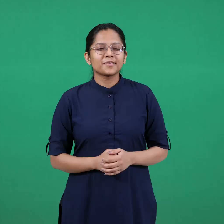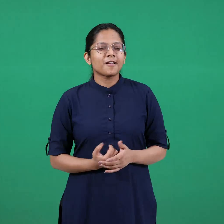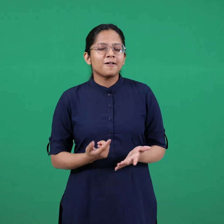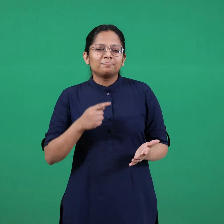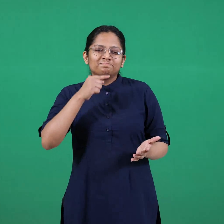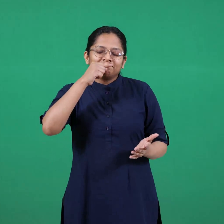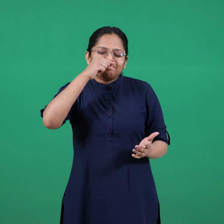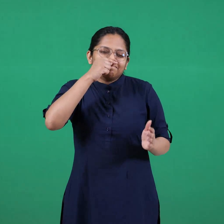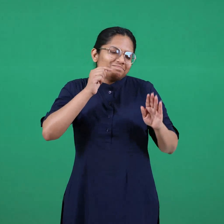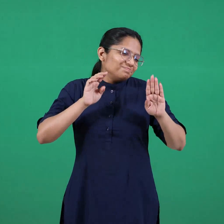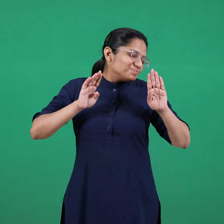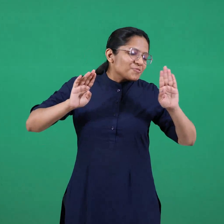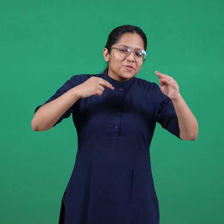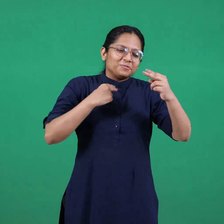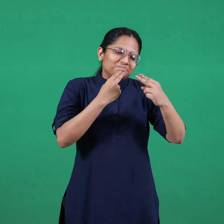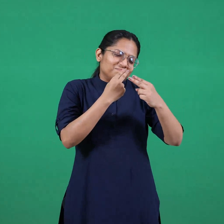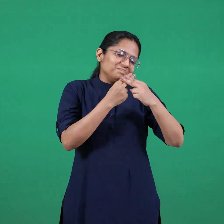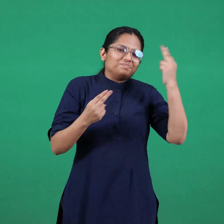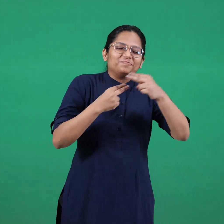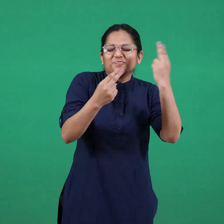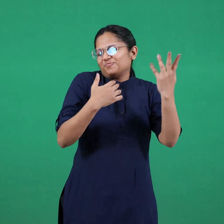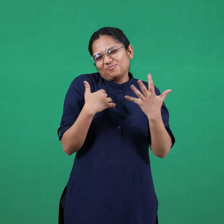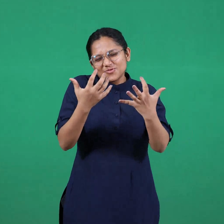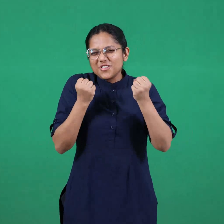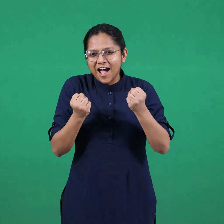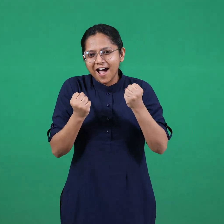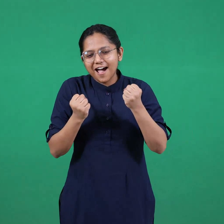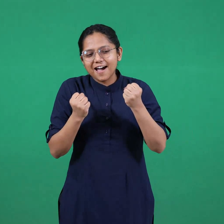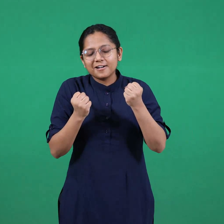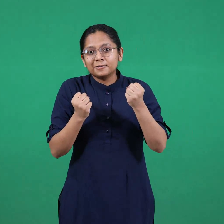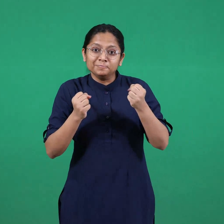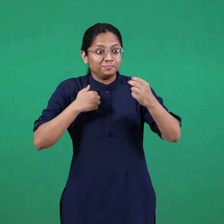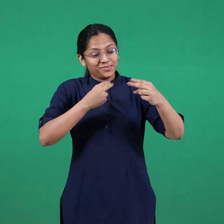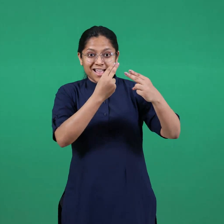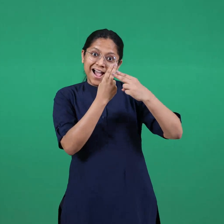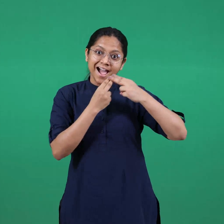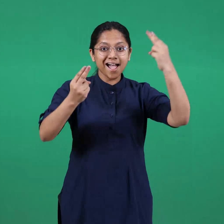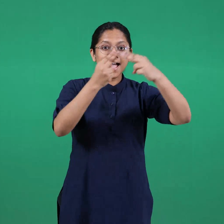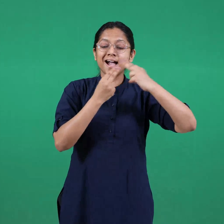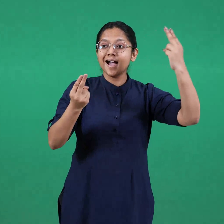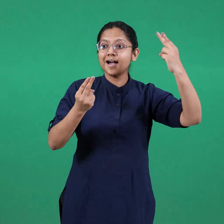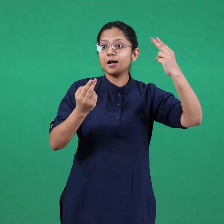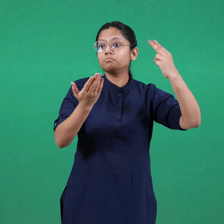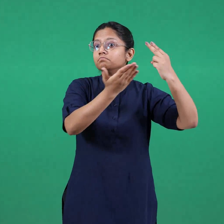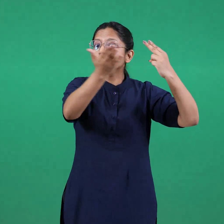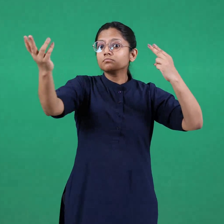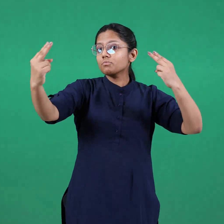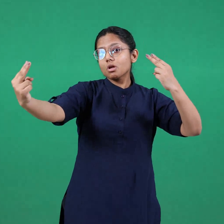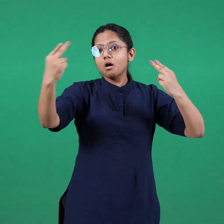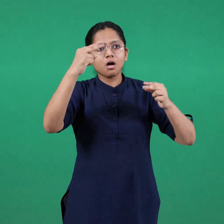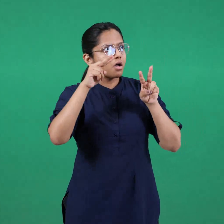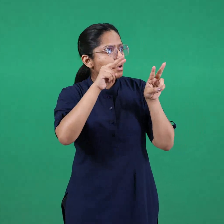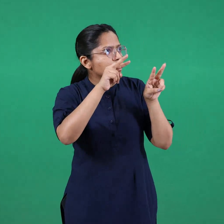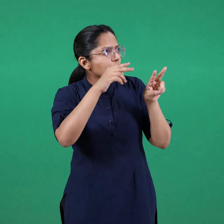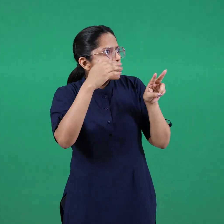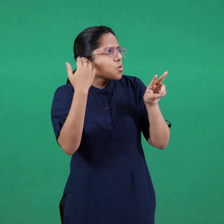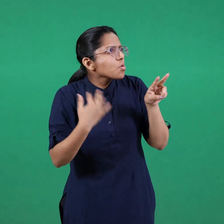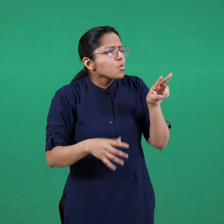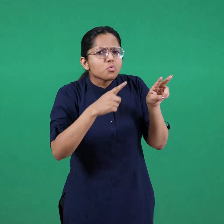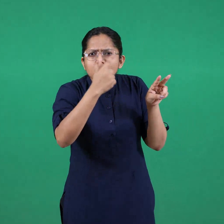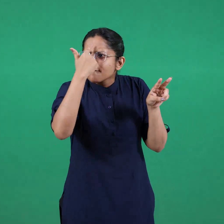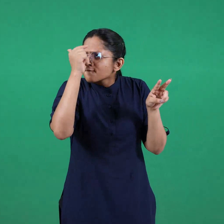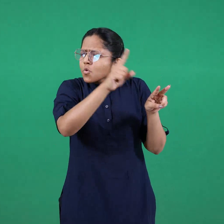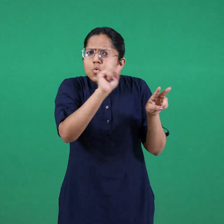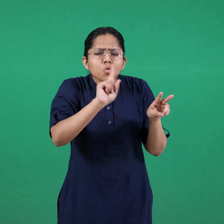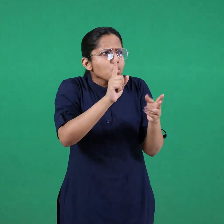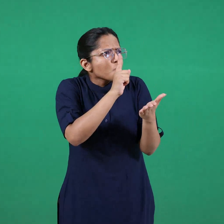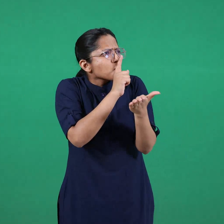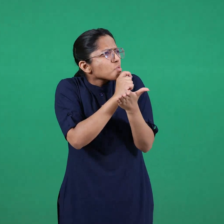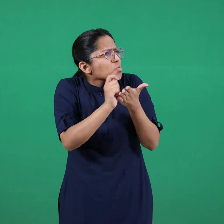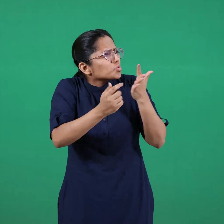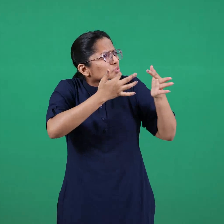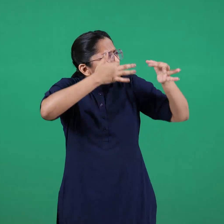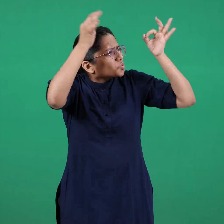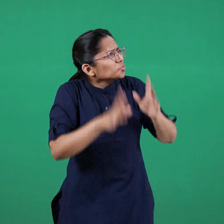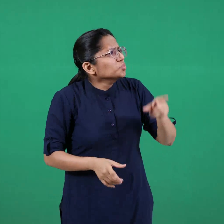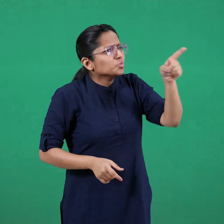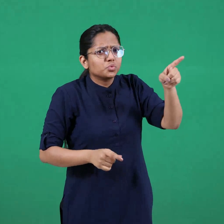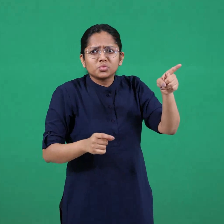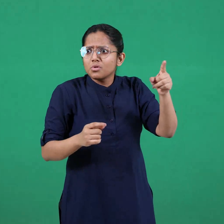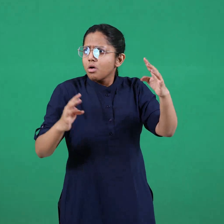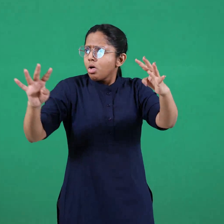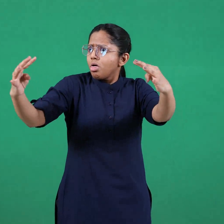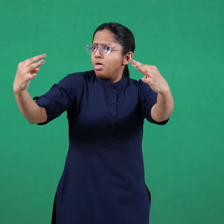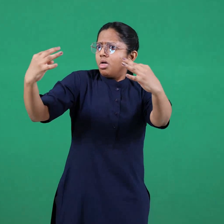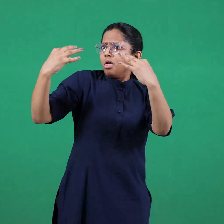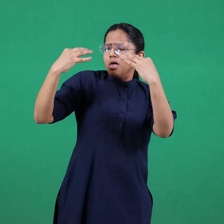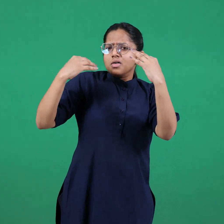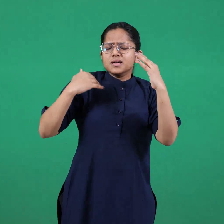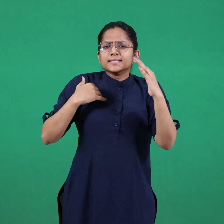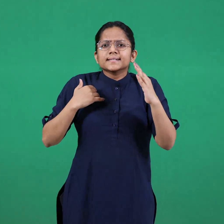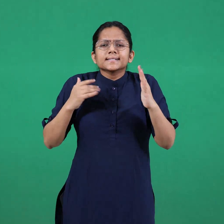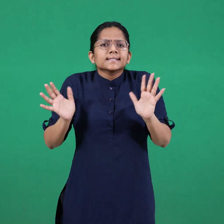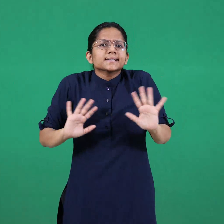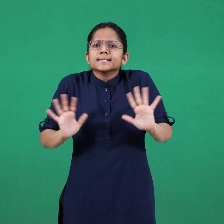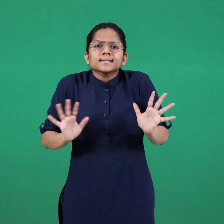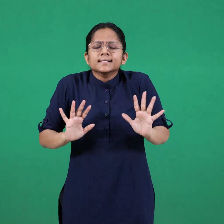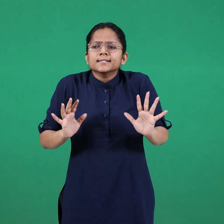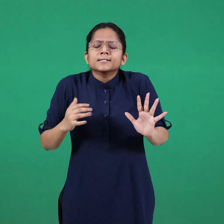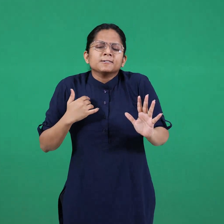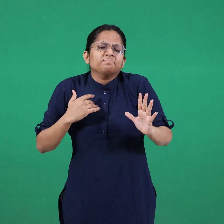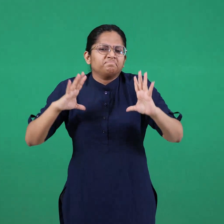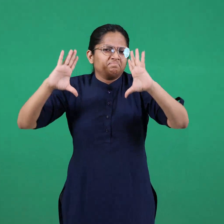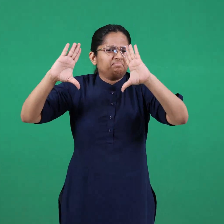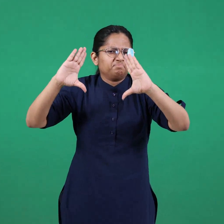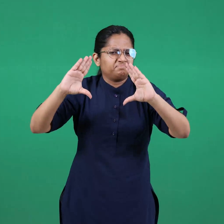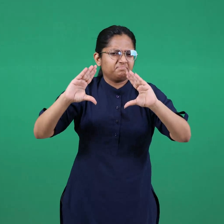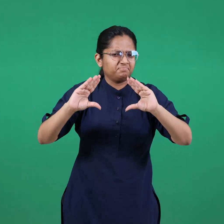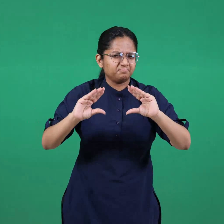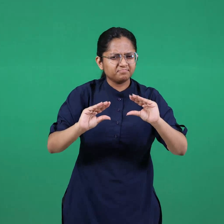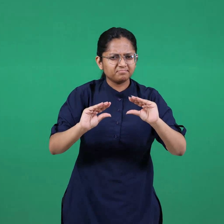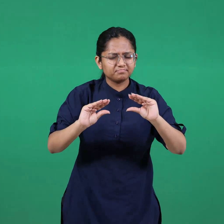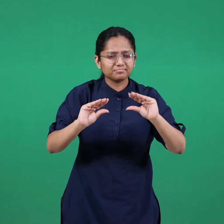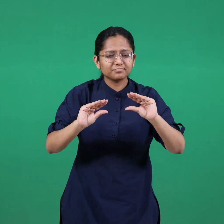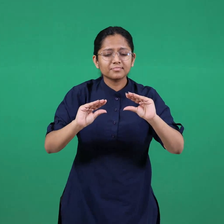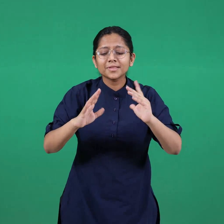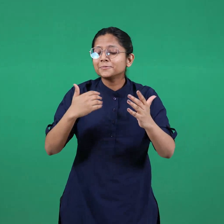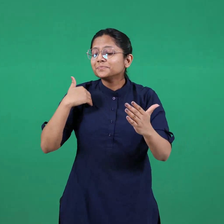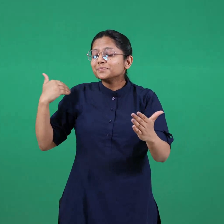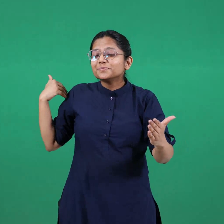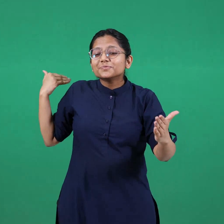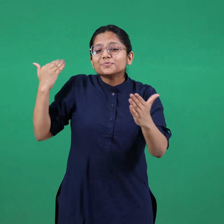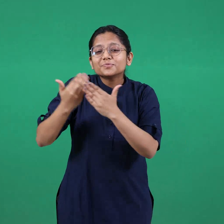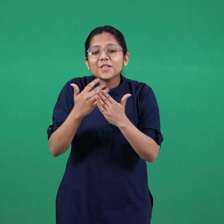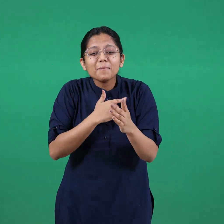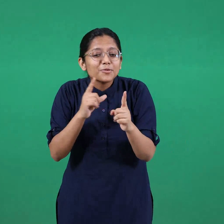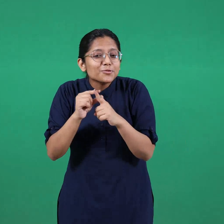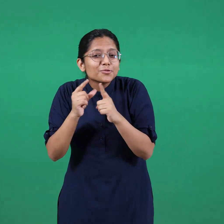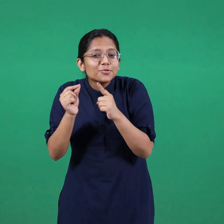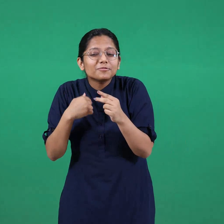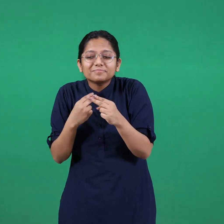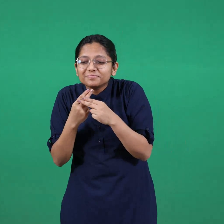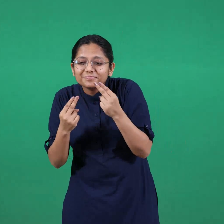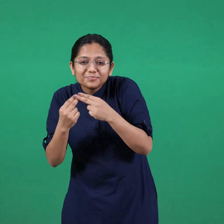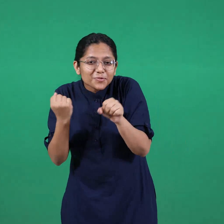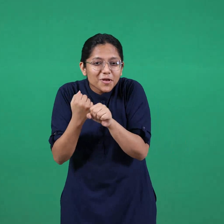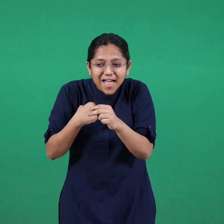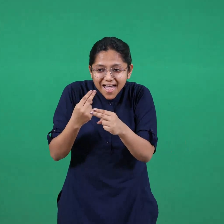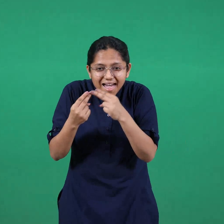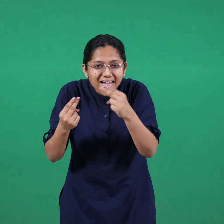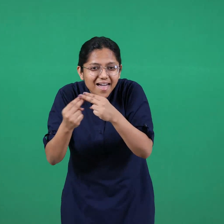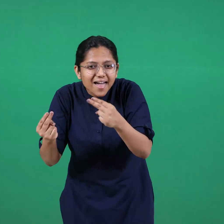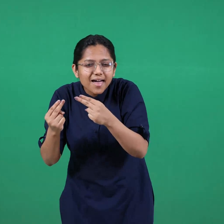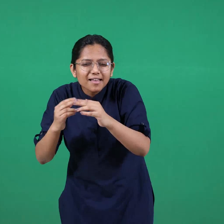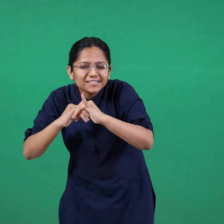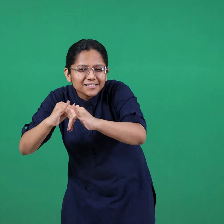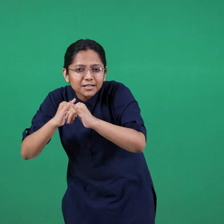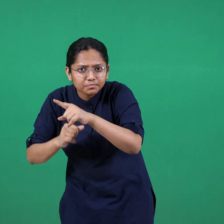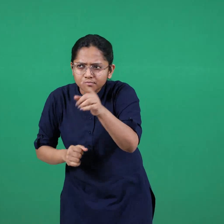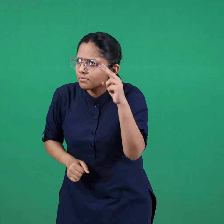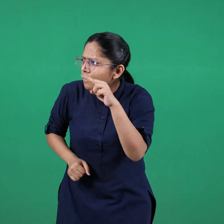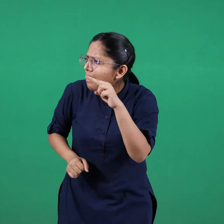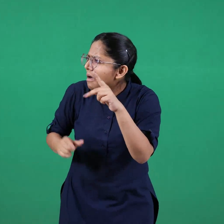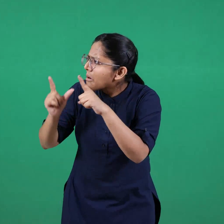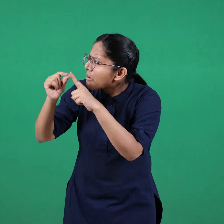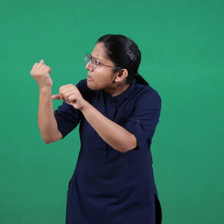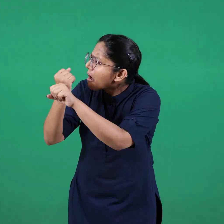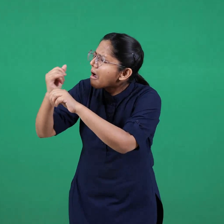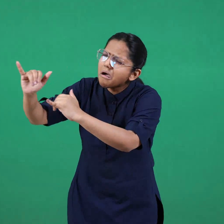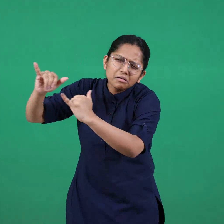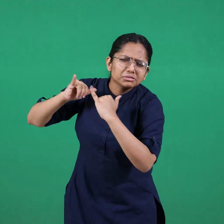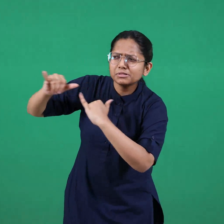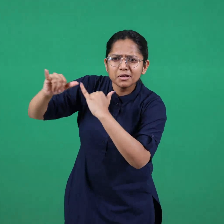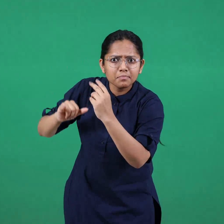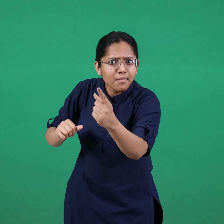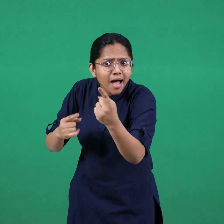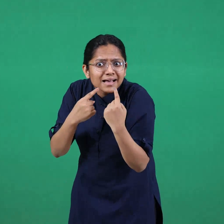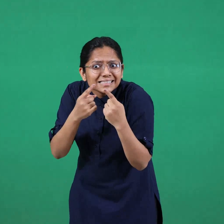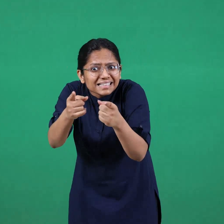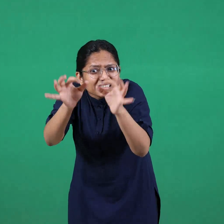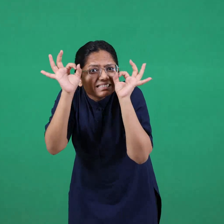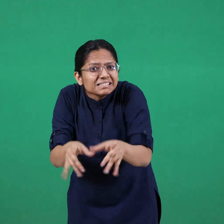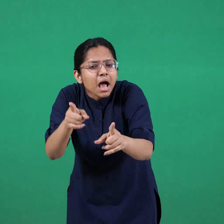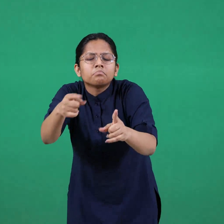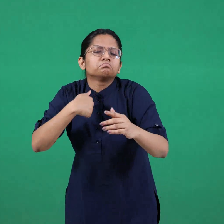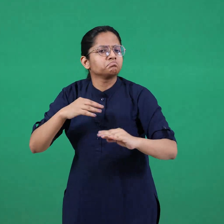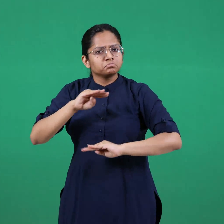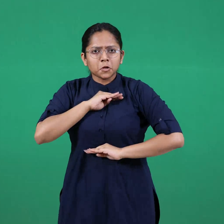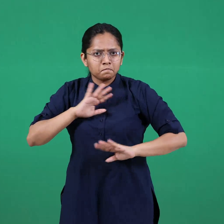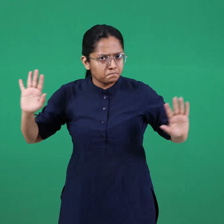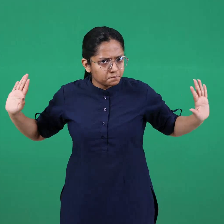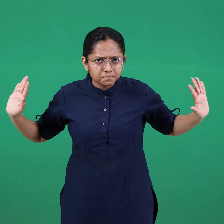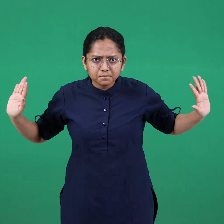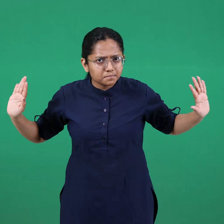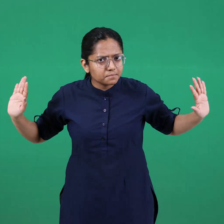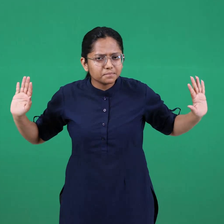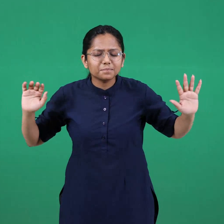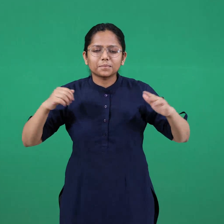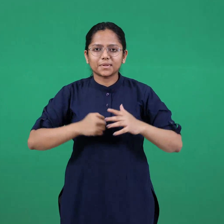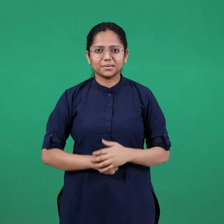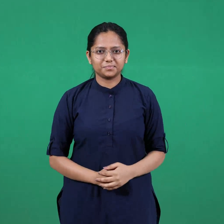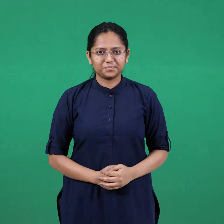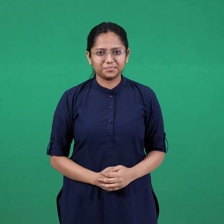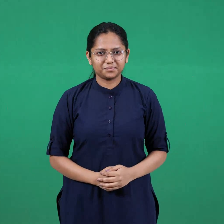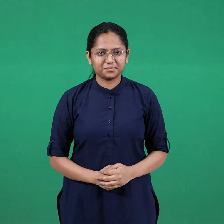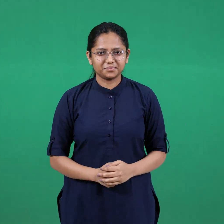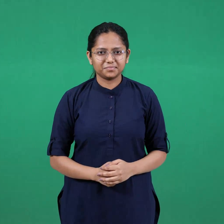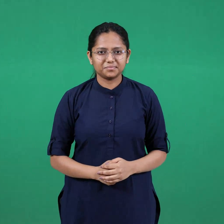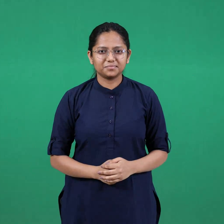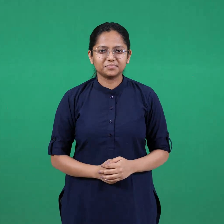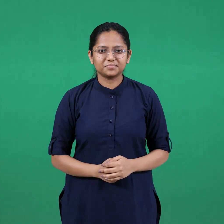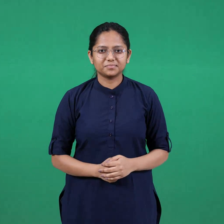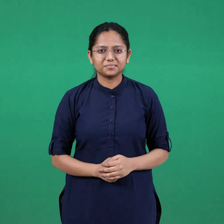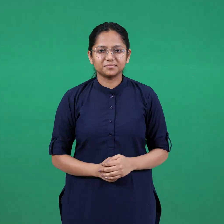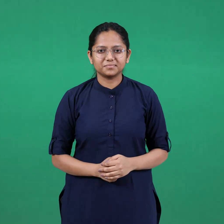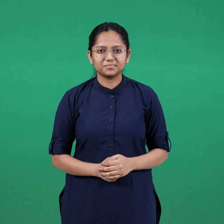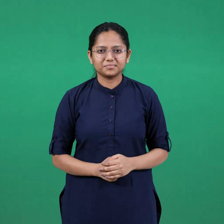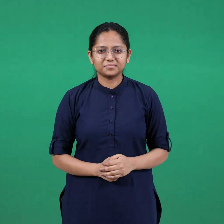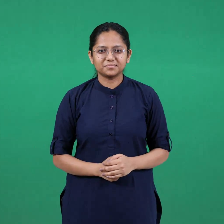Even if I wanted to boast, I would not be a fool, because I would be speaking the truth. But I refrain, so no one will credit me with more than he sees in me or hears from me,